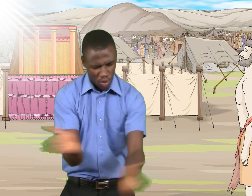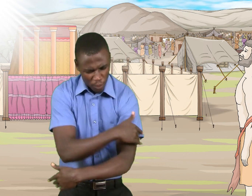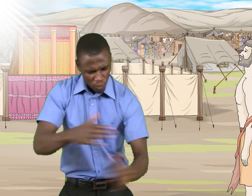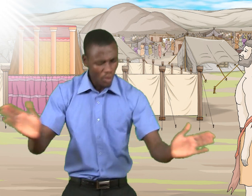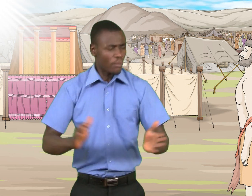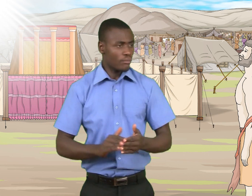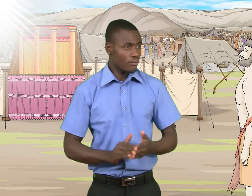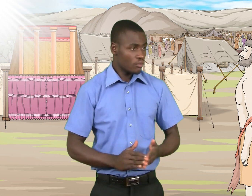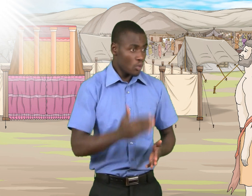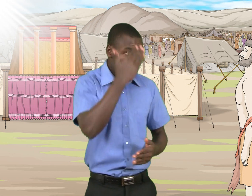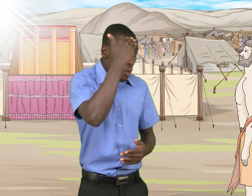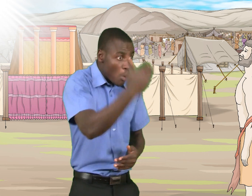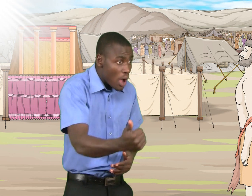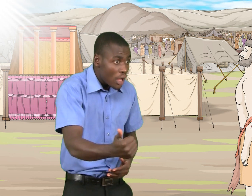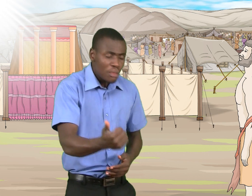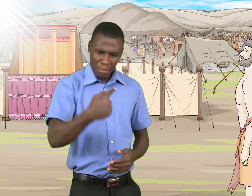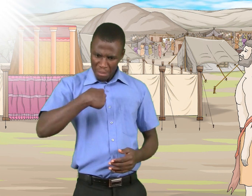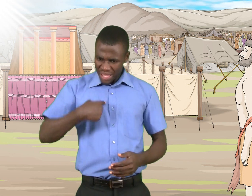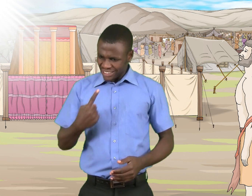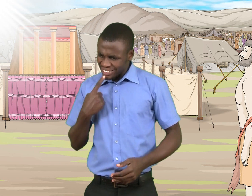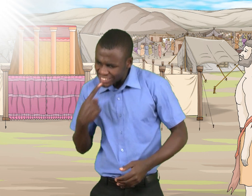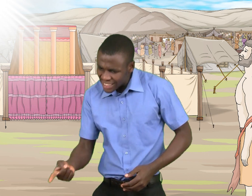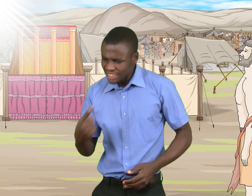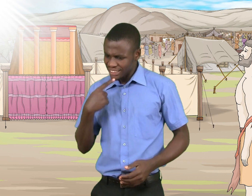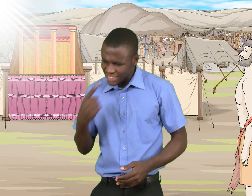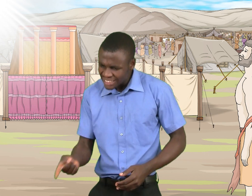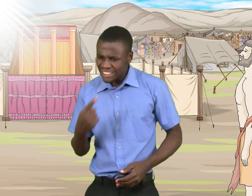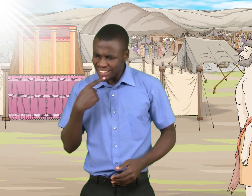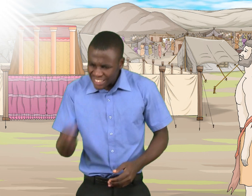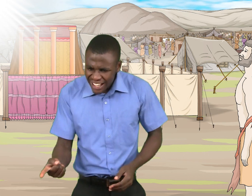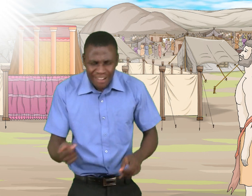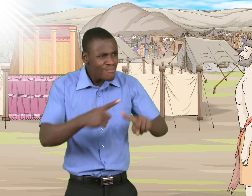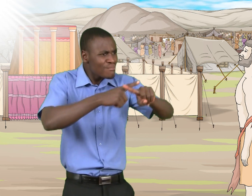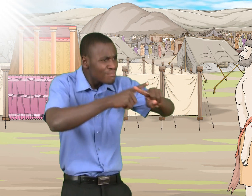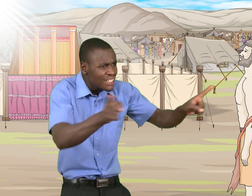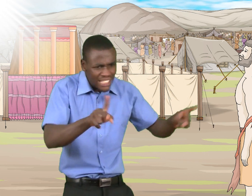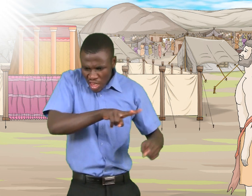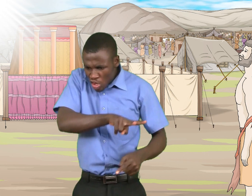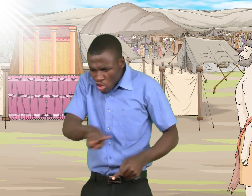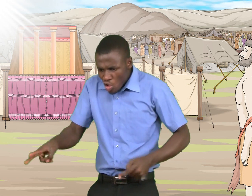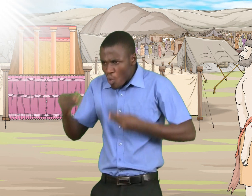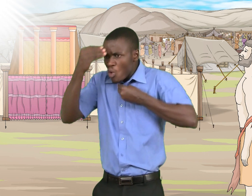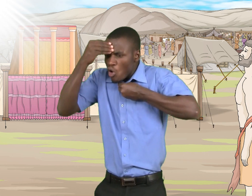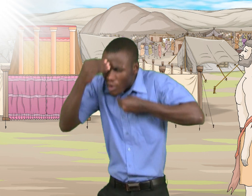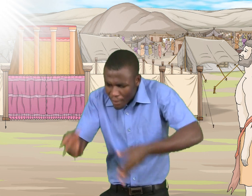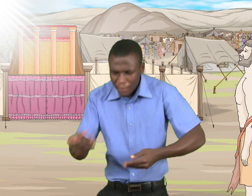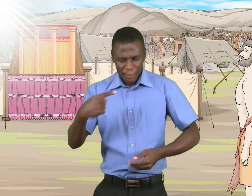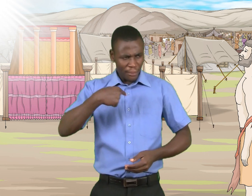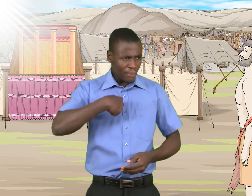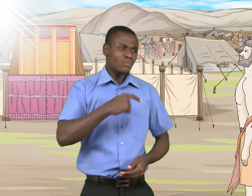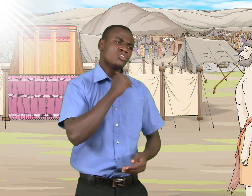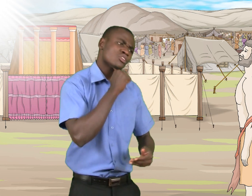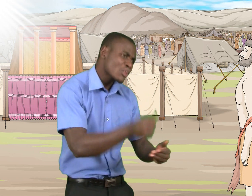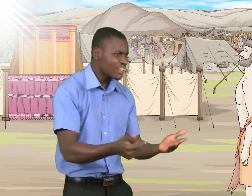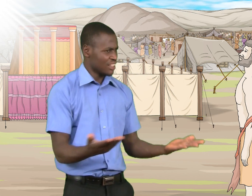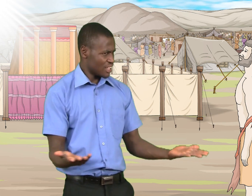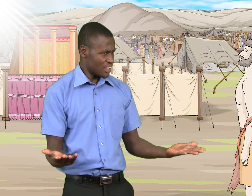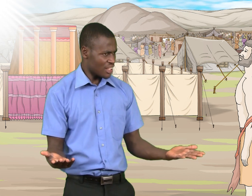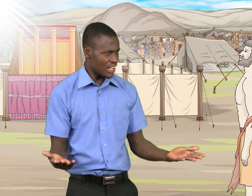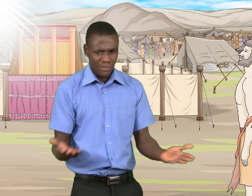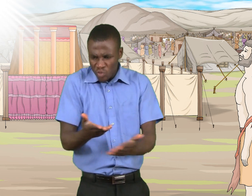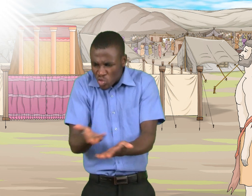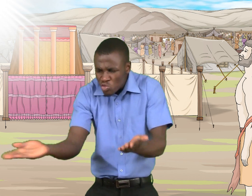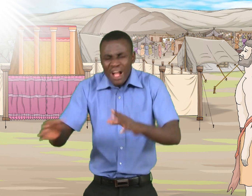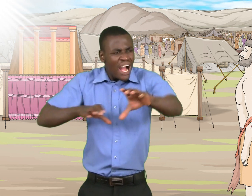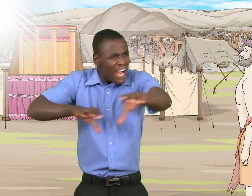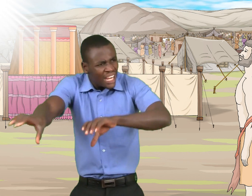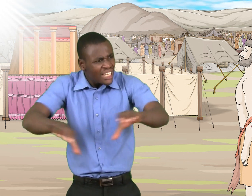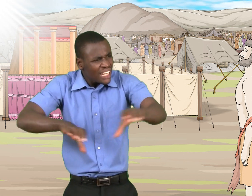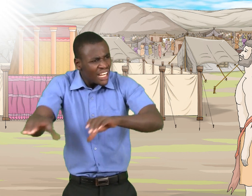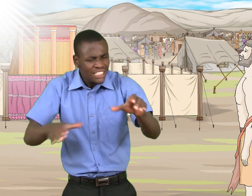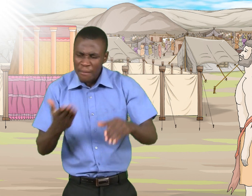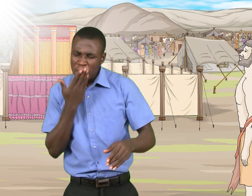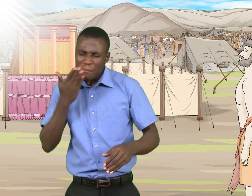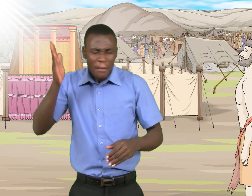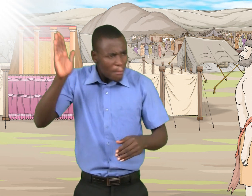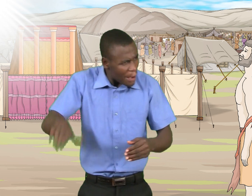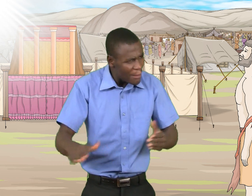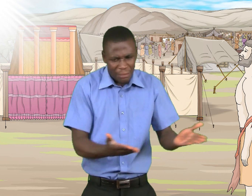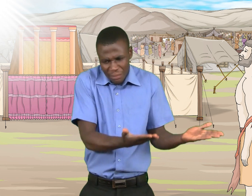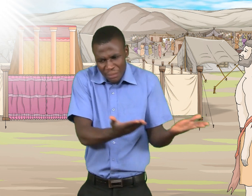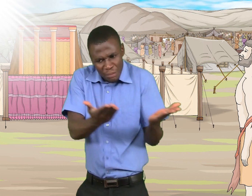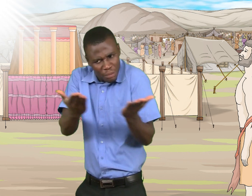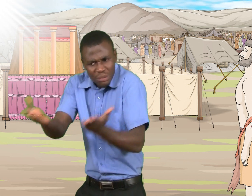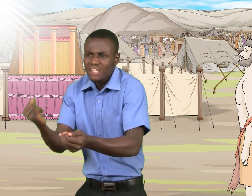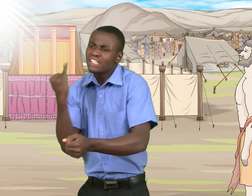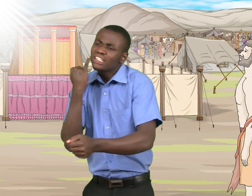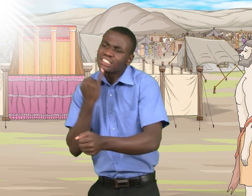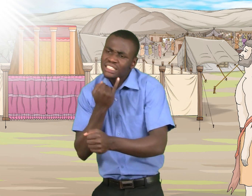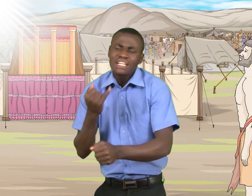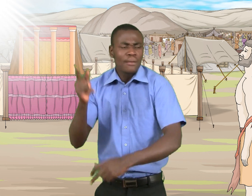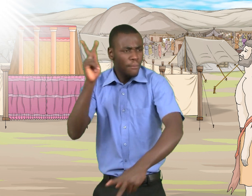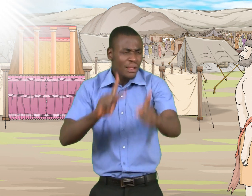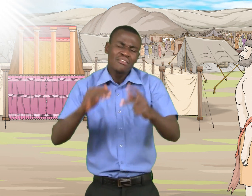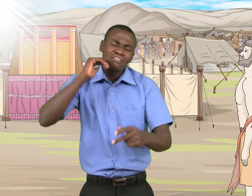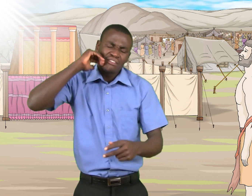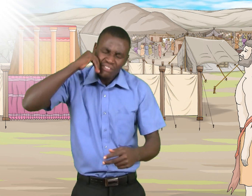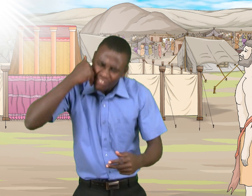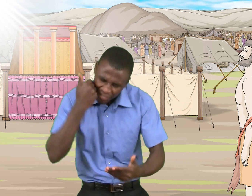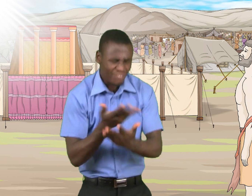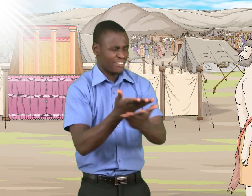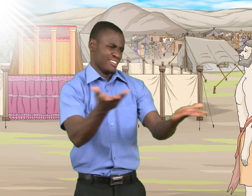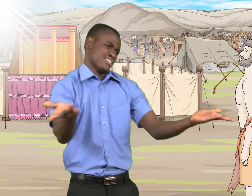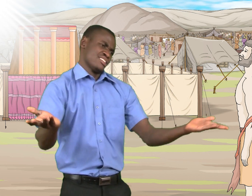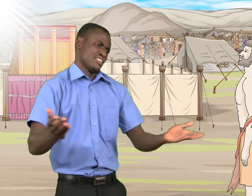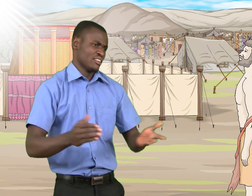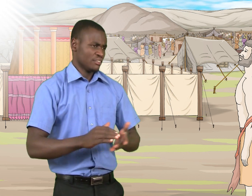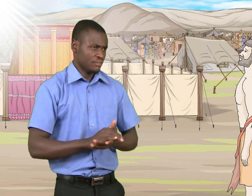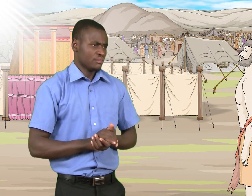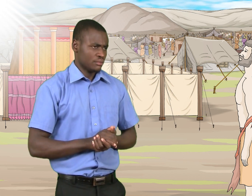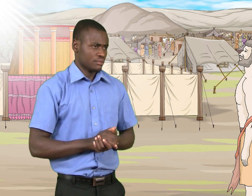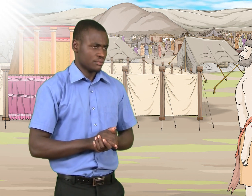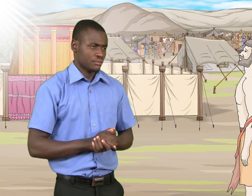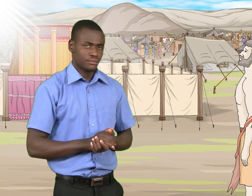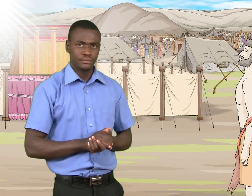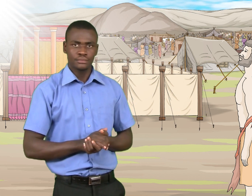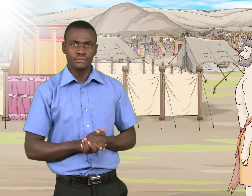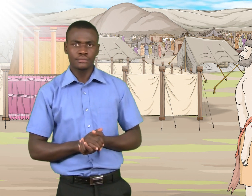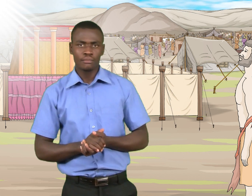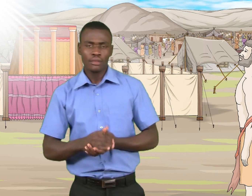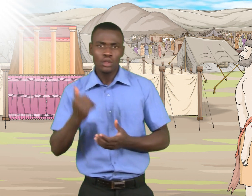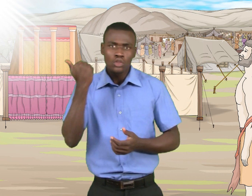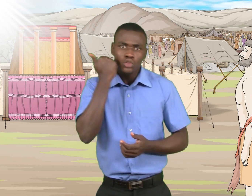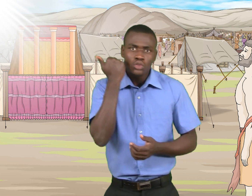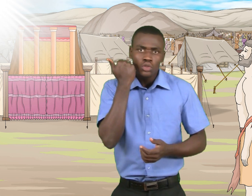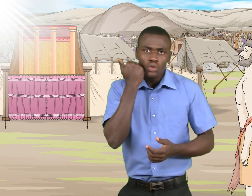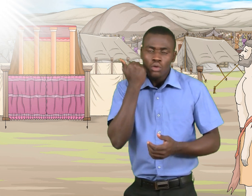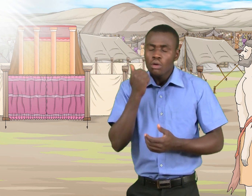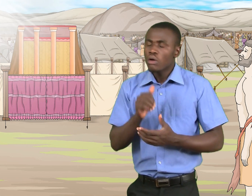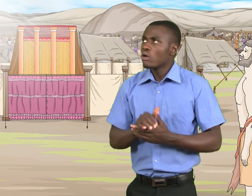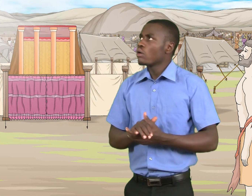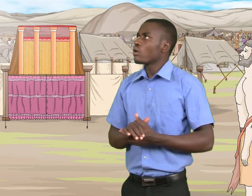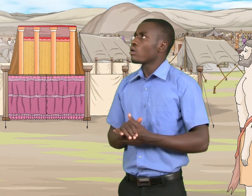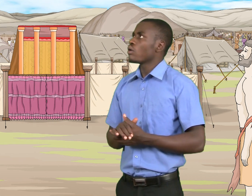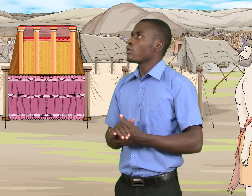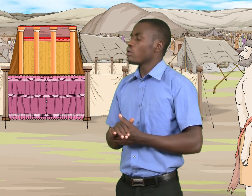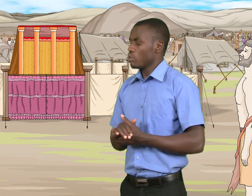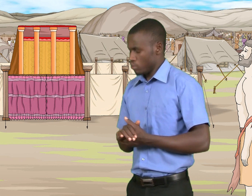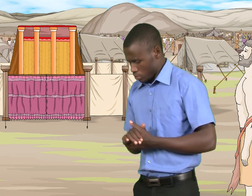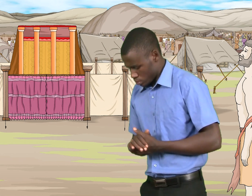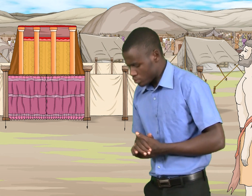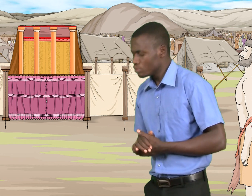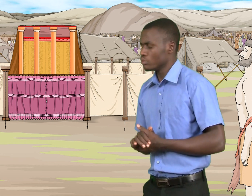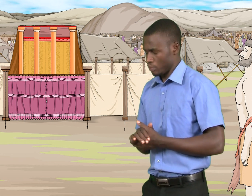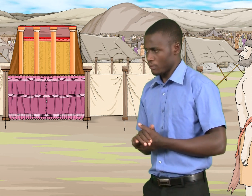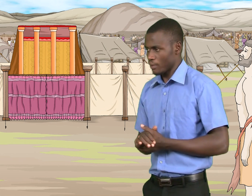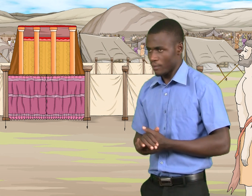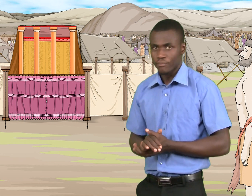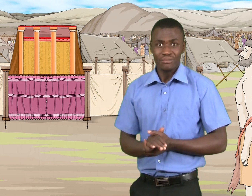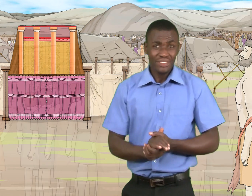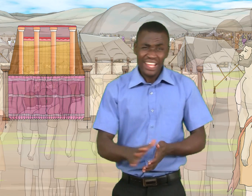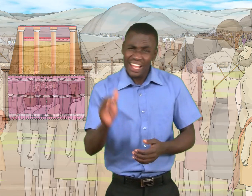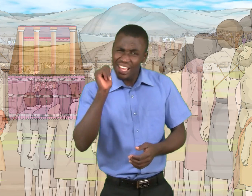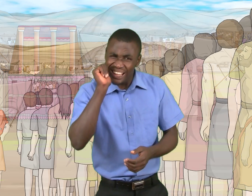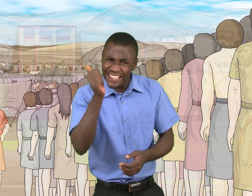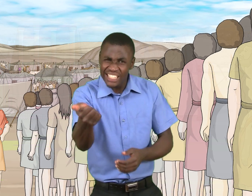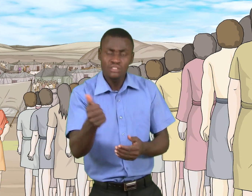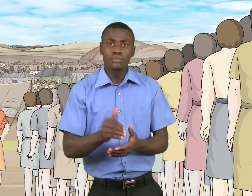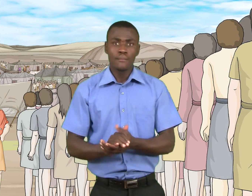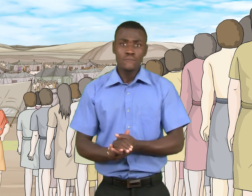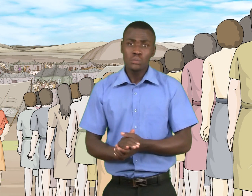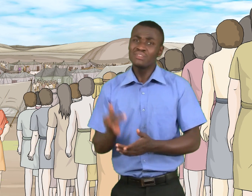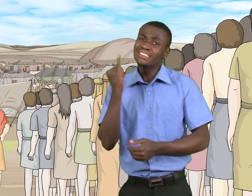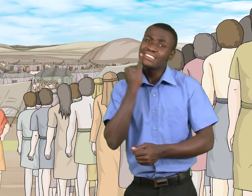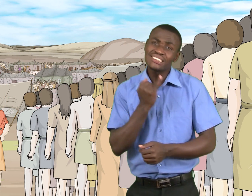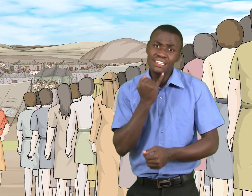You cannot stand against your enemies until you remove them.